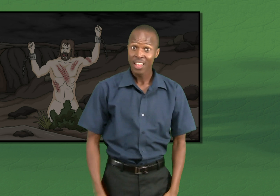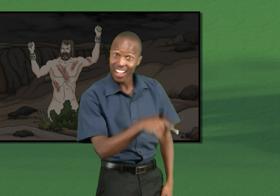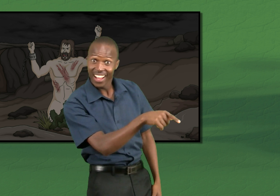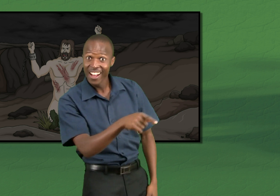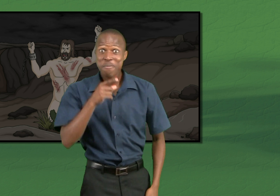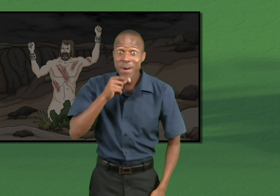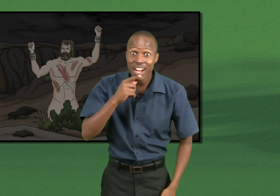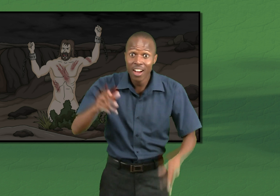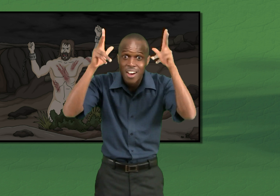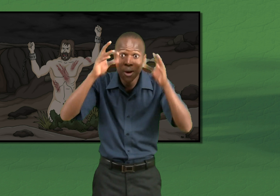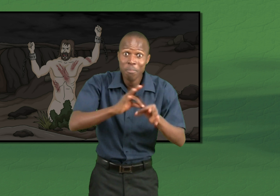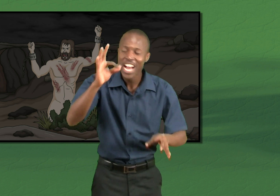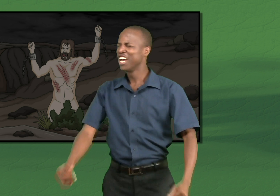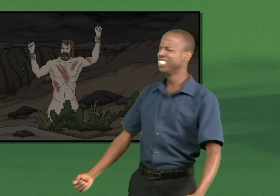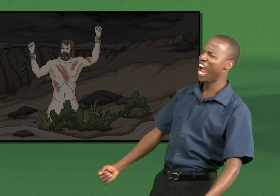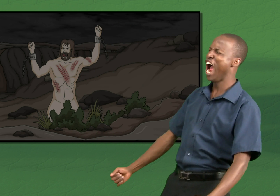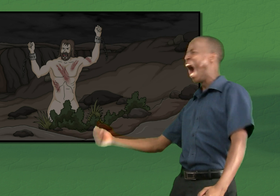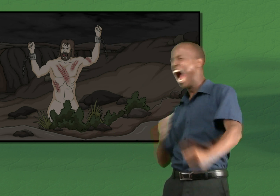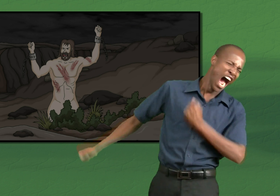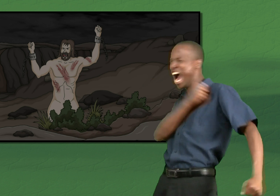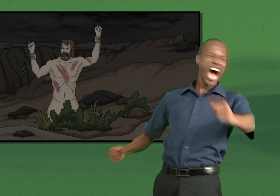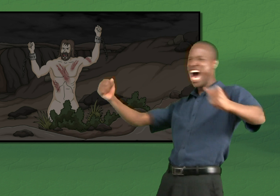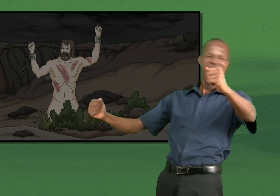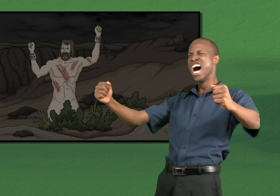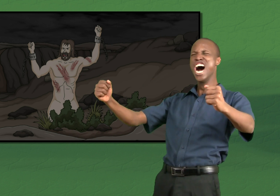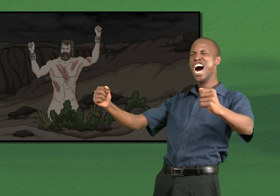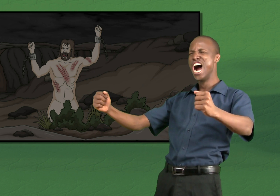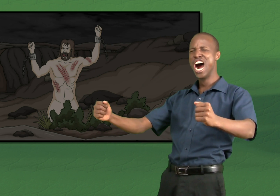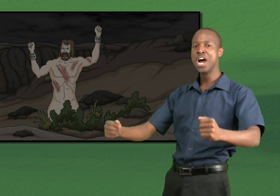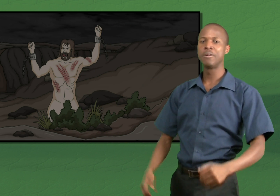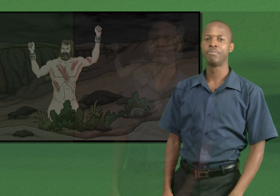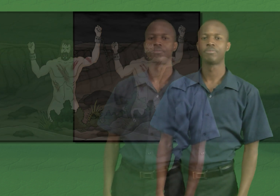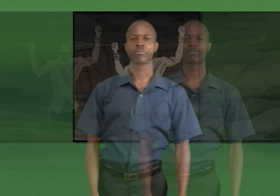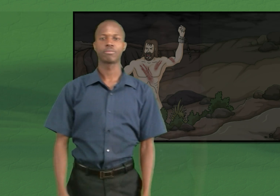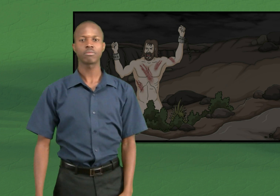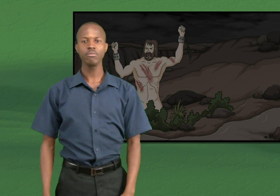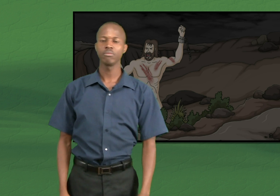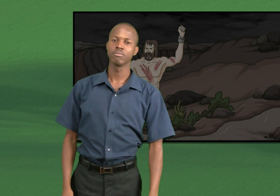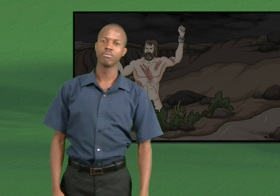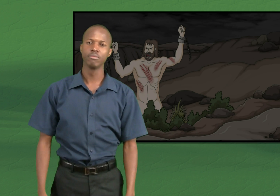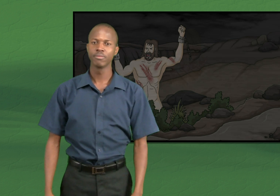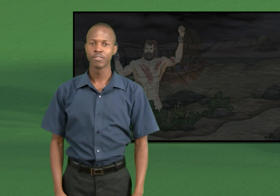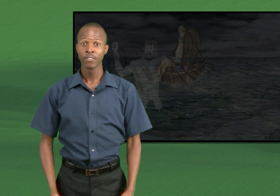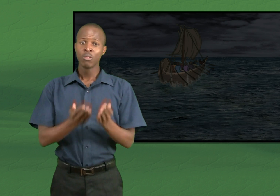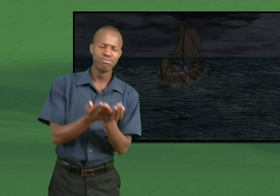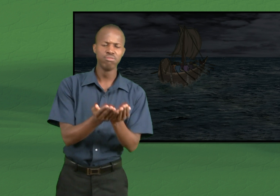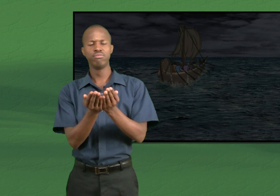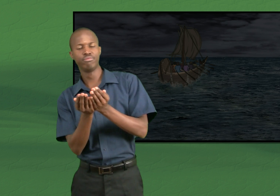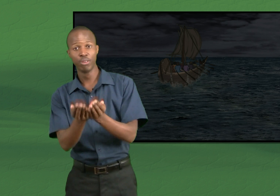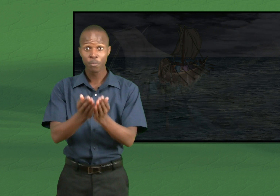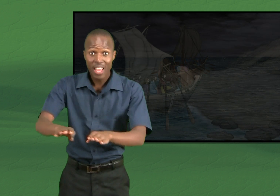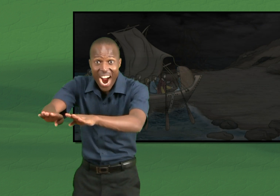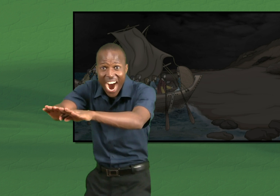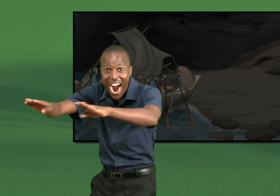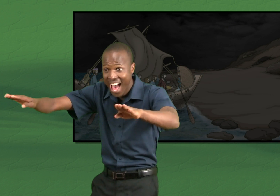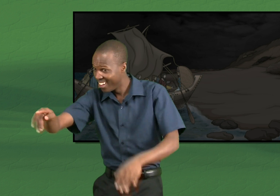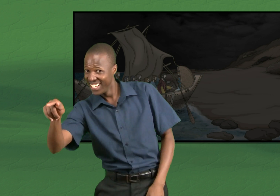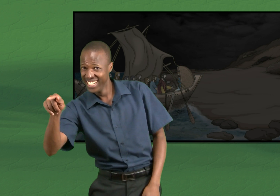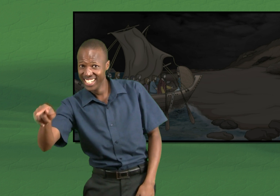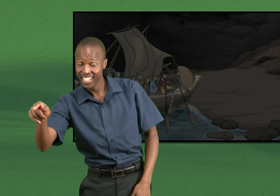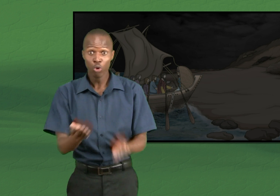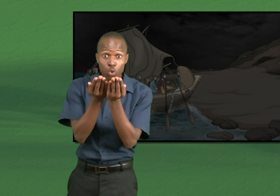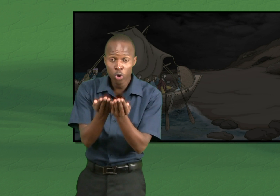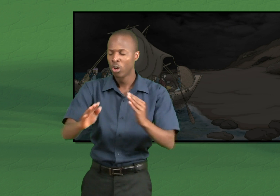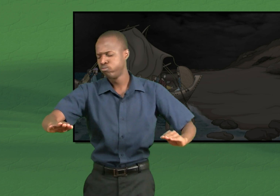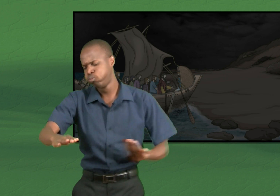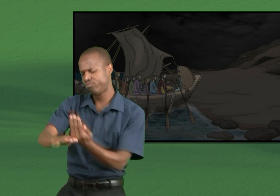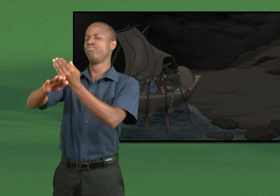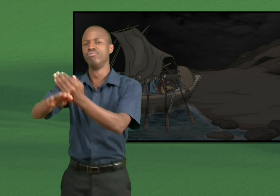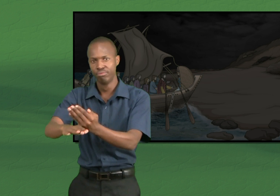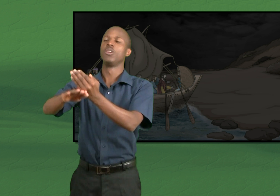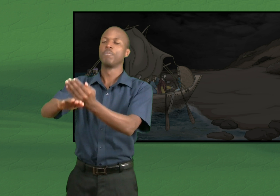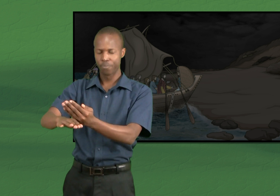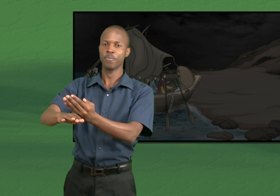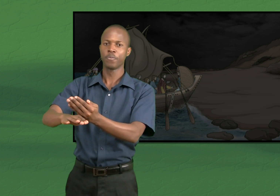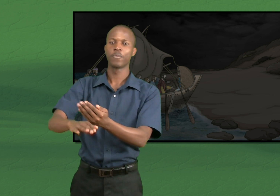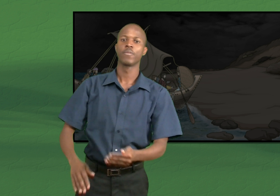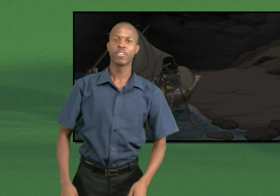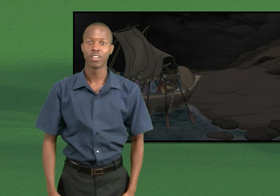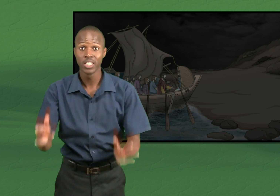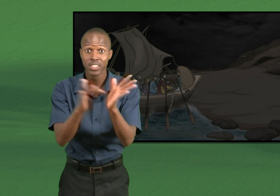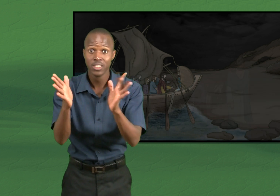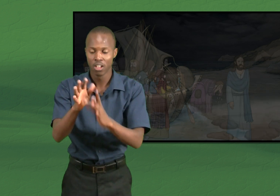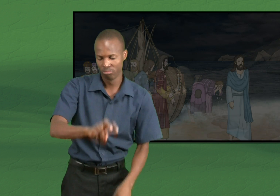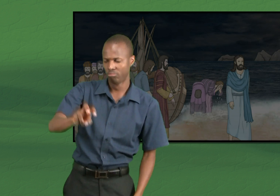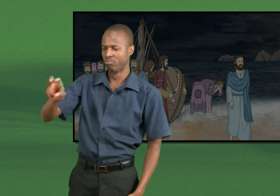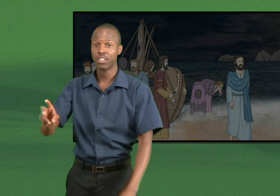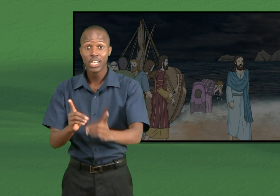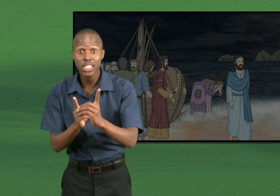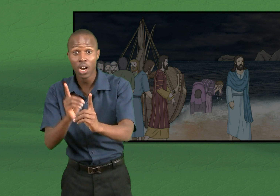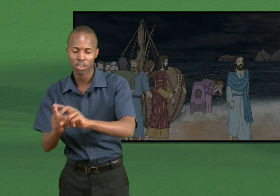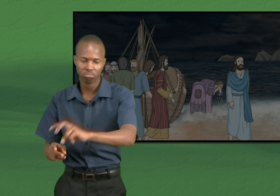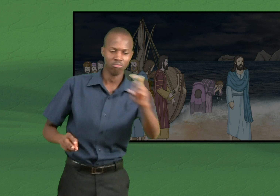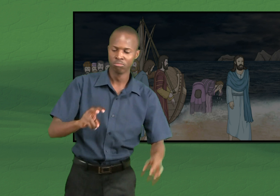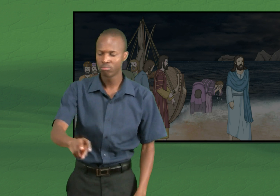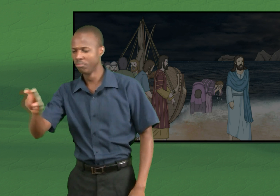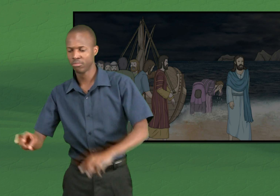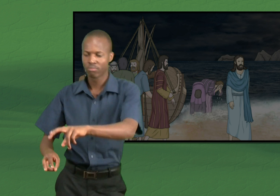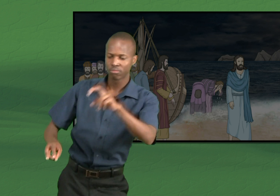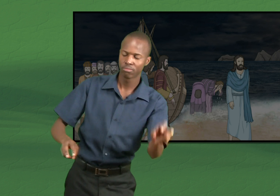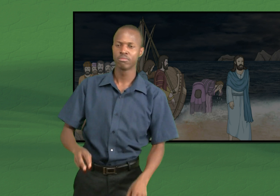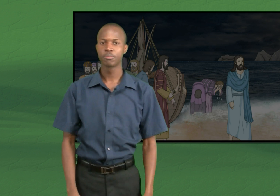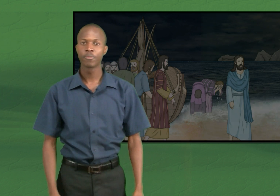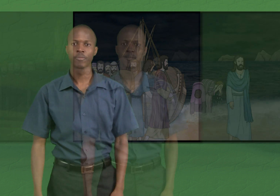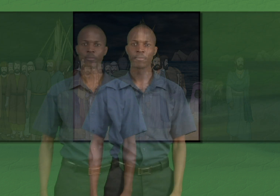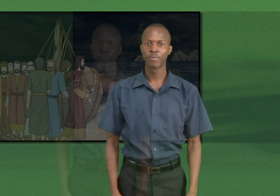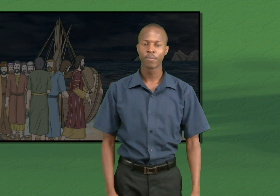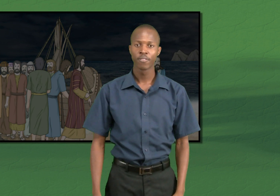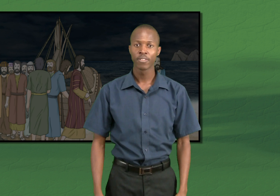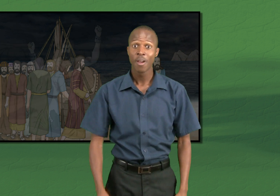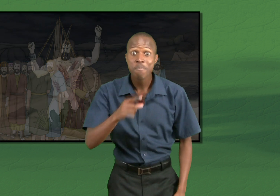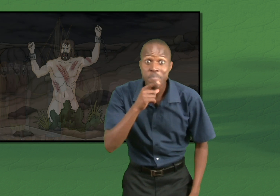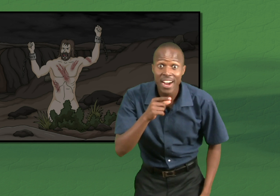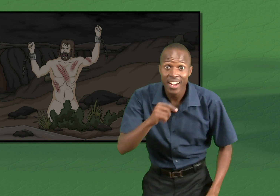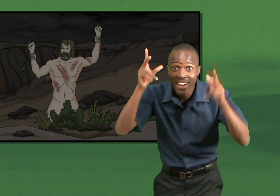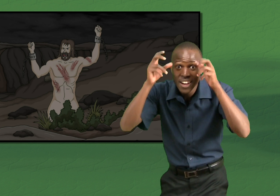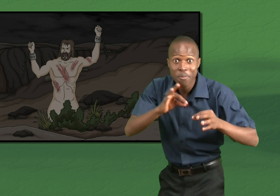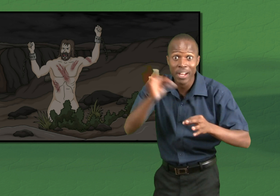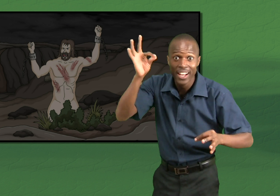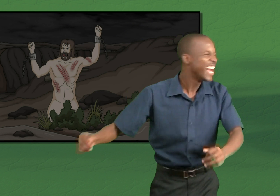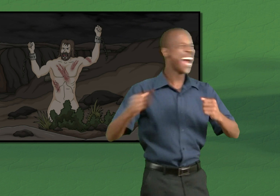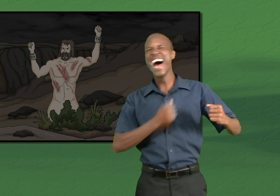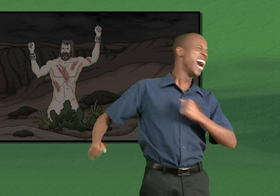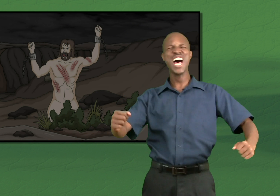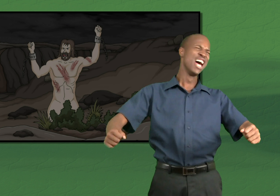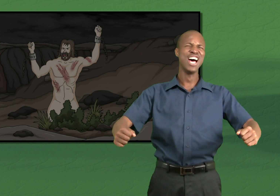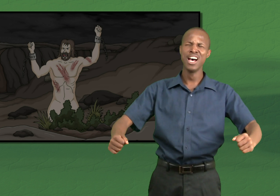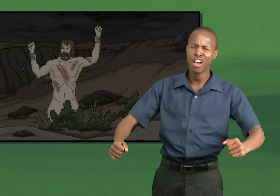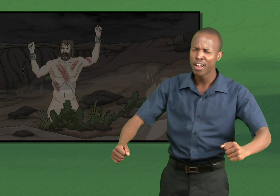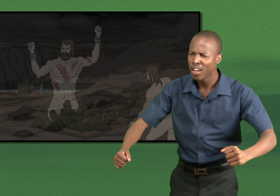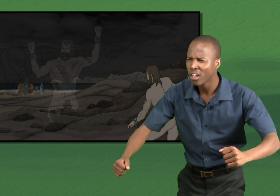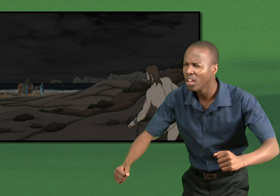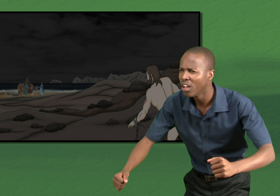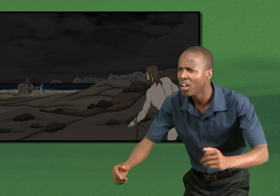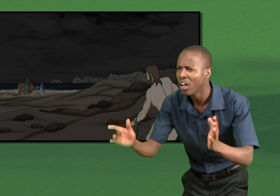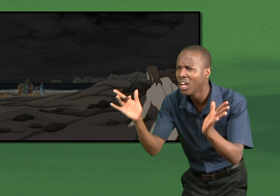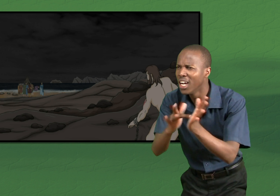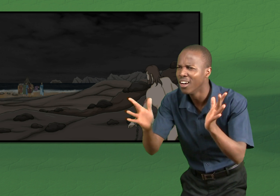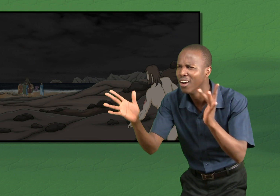Night and day in the tombs and in the mountains he kept crying out and cutting himself with stones.